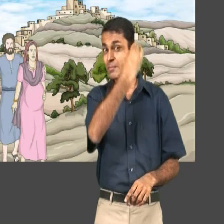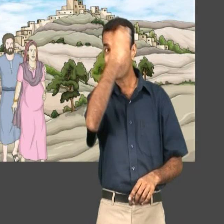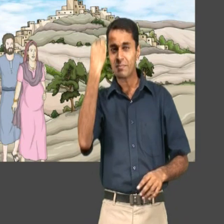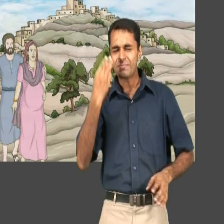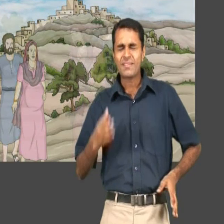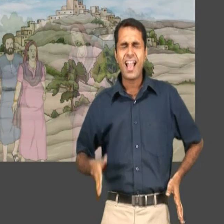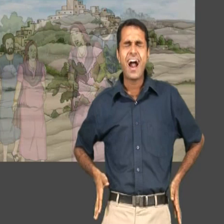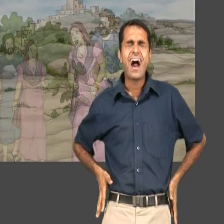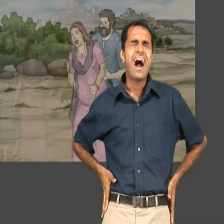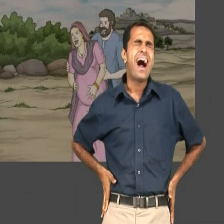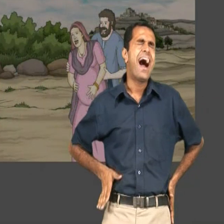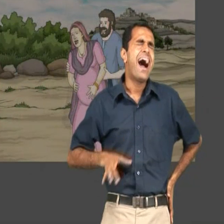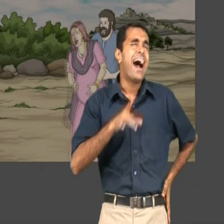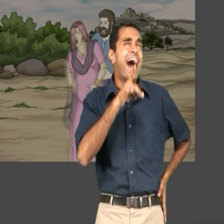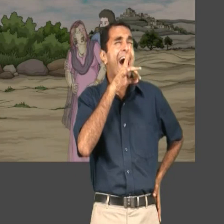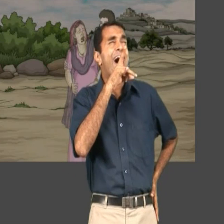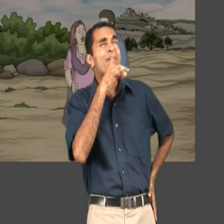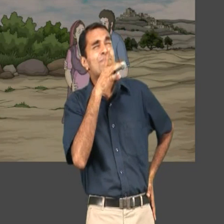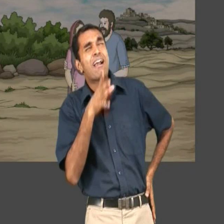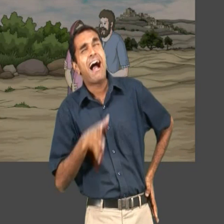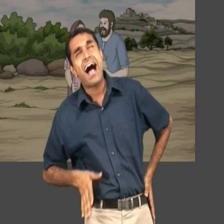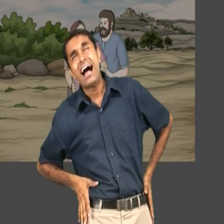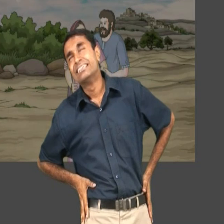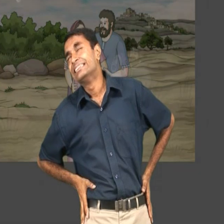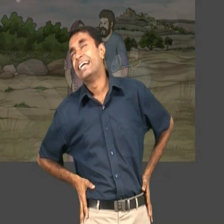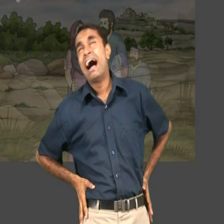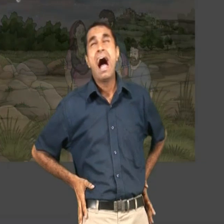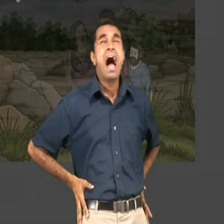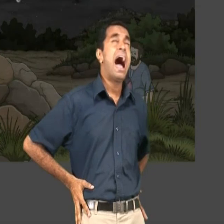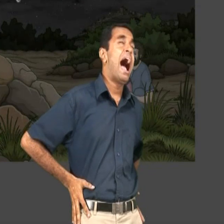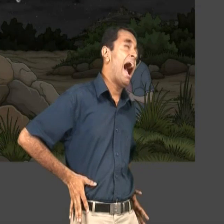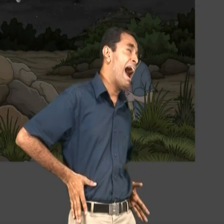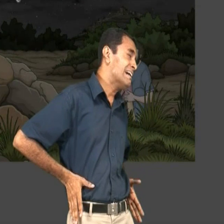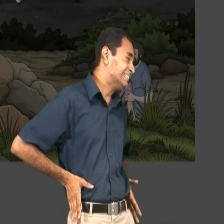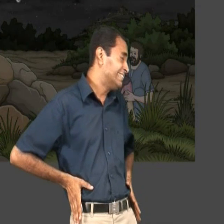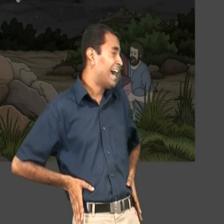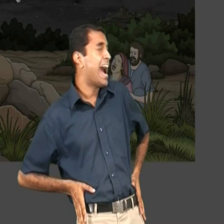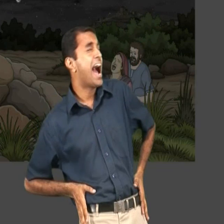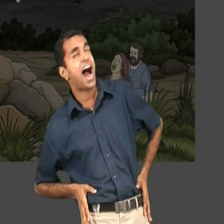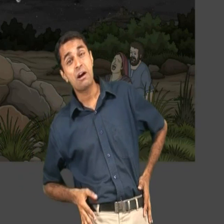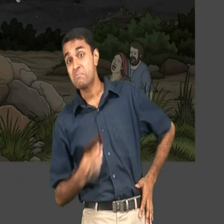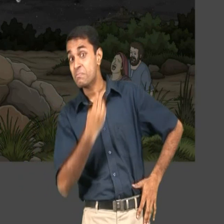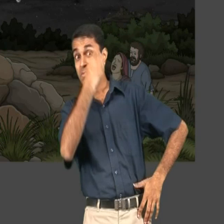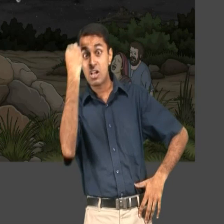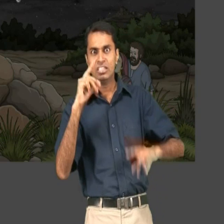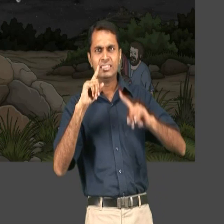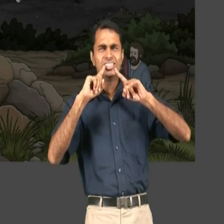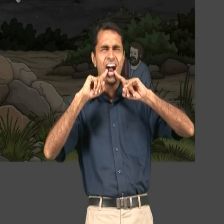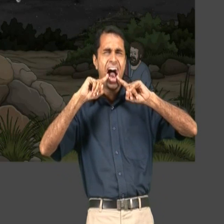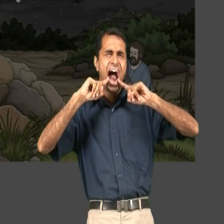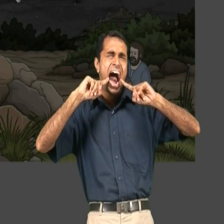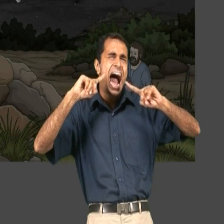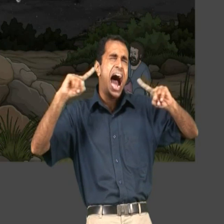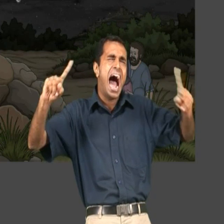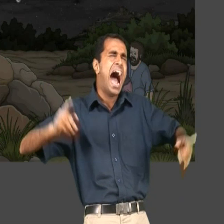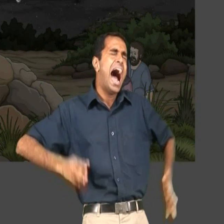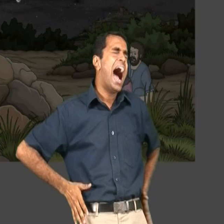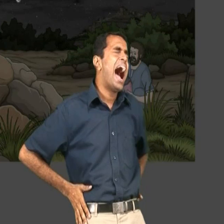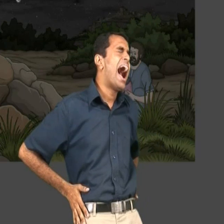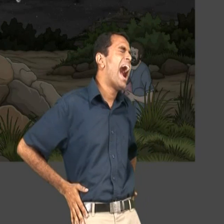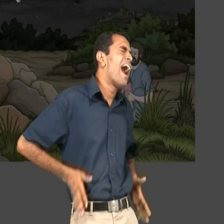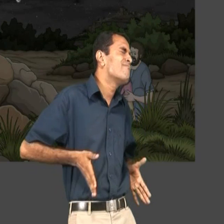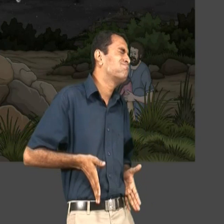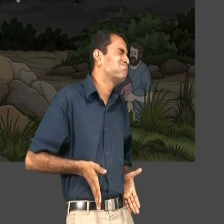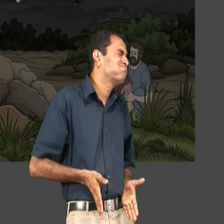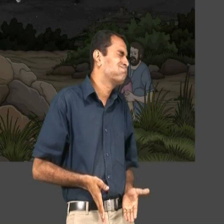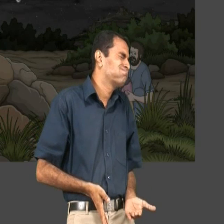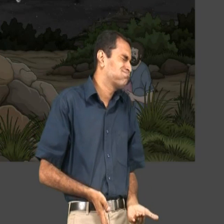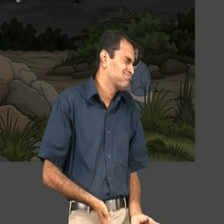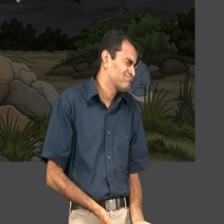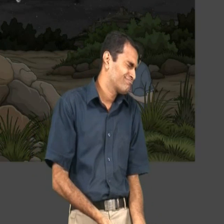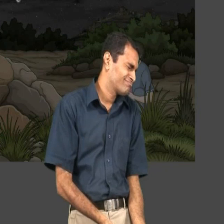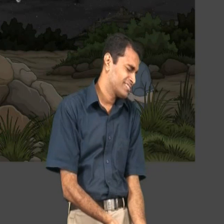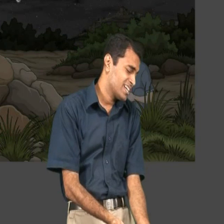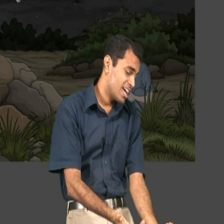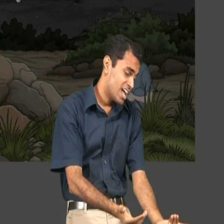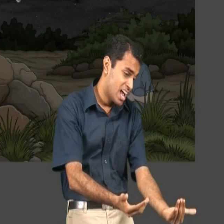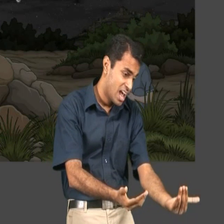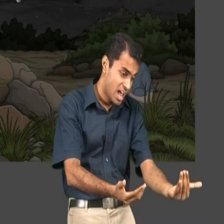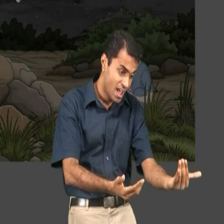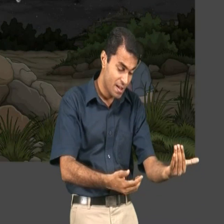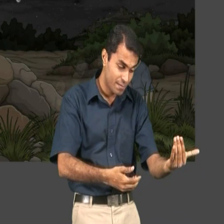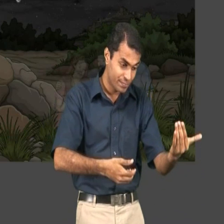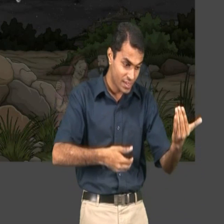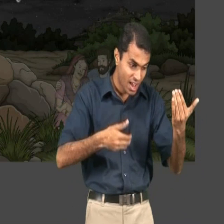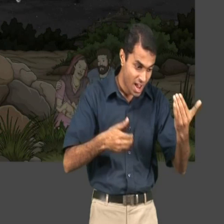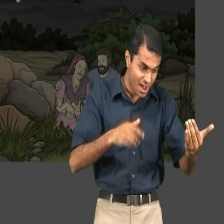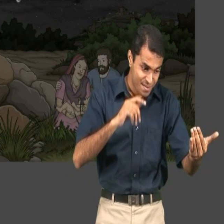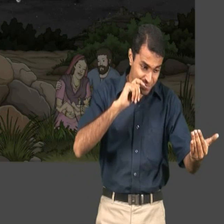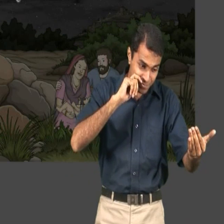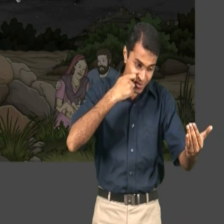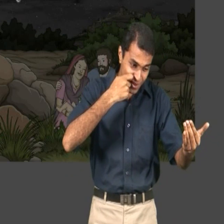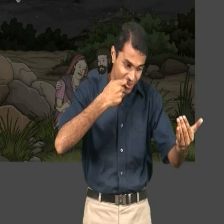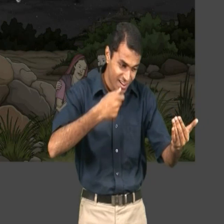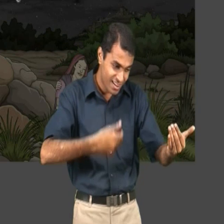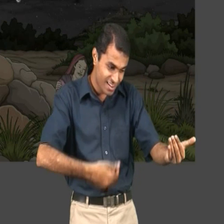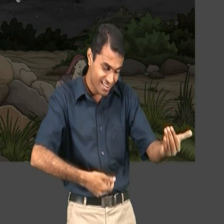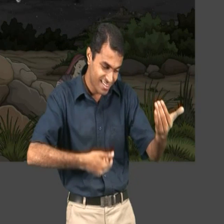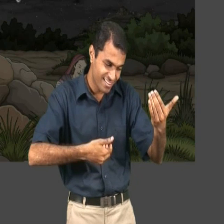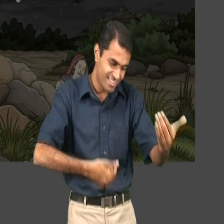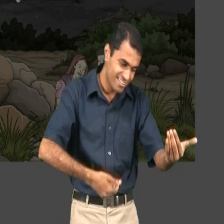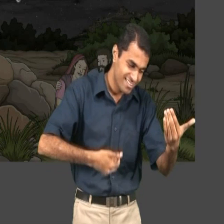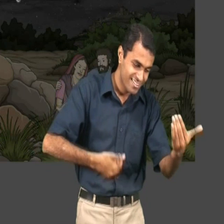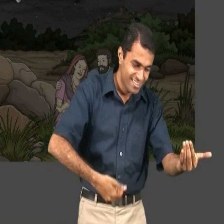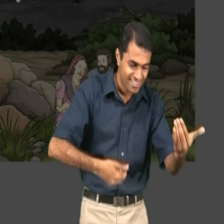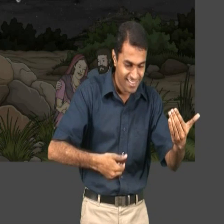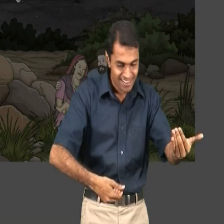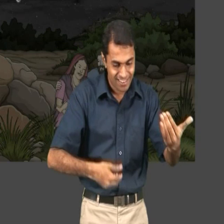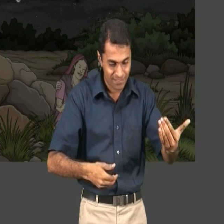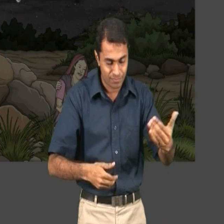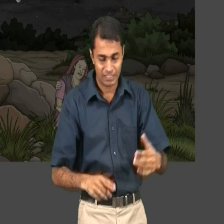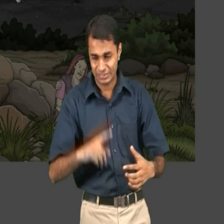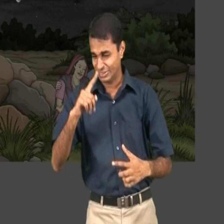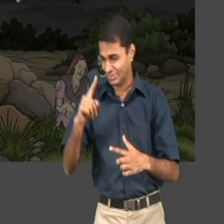While they were there, the time came for her Child to be born.